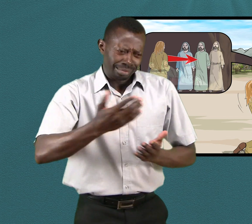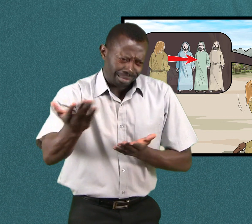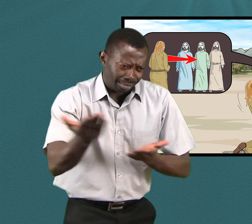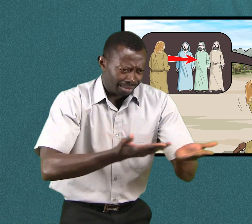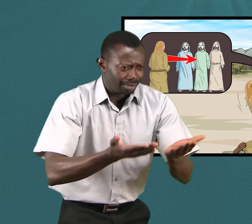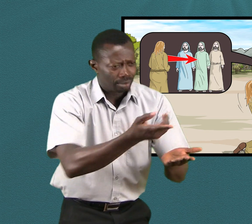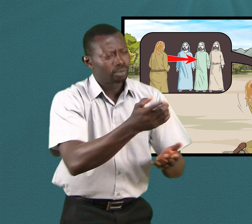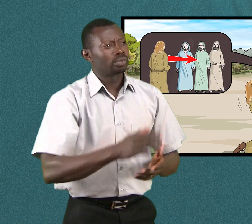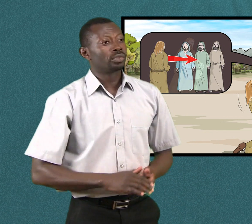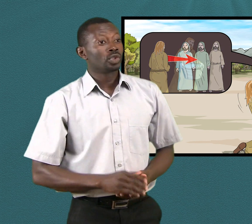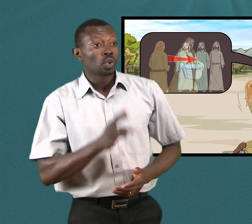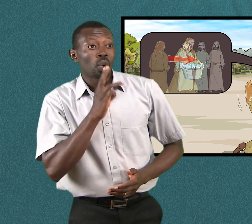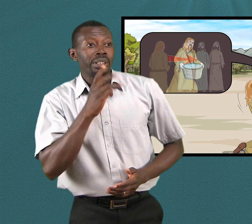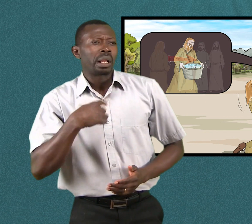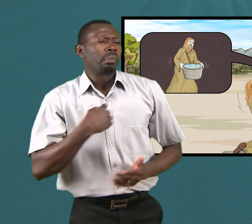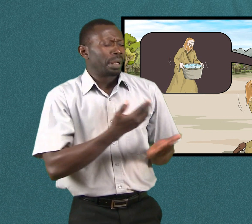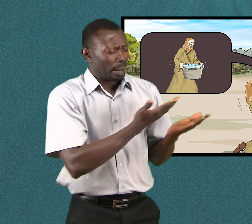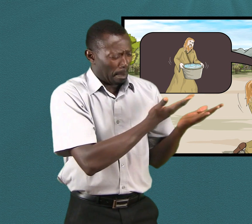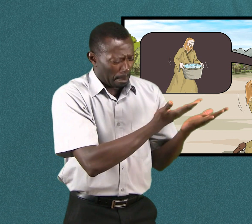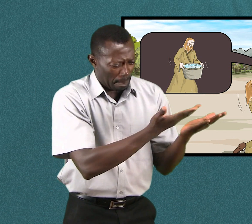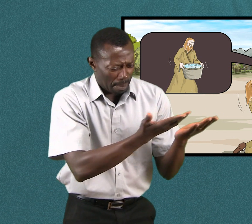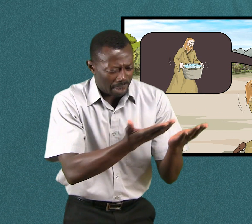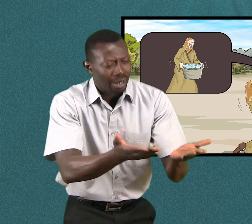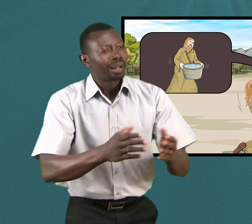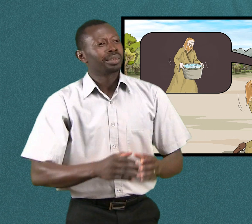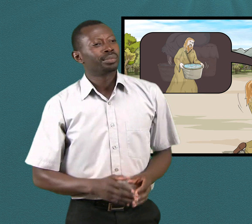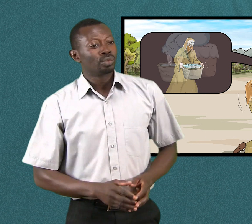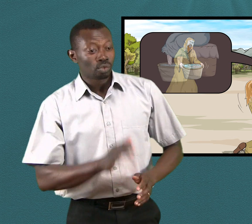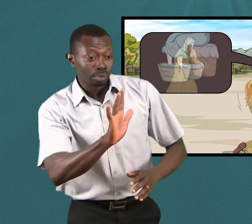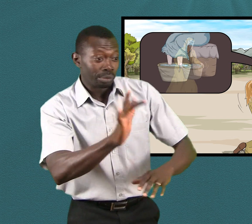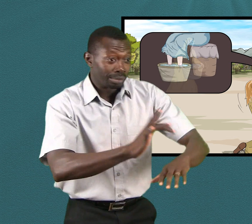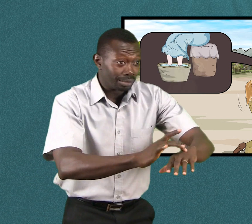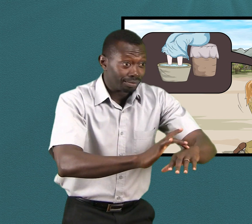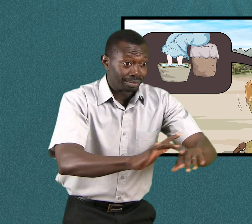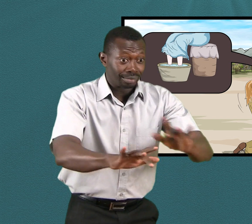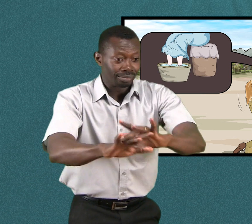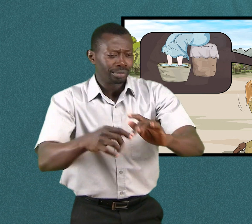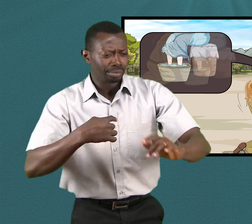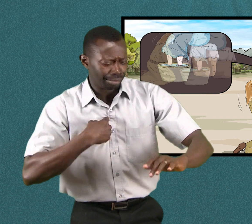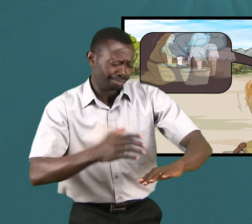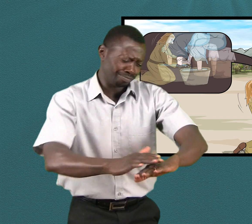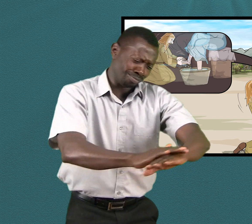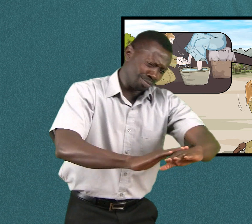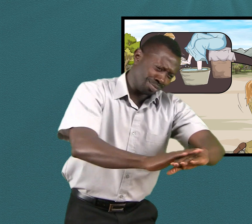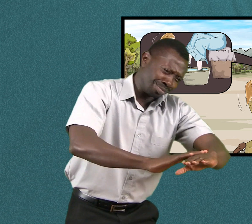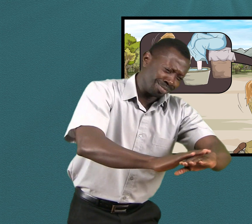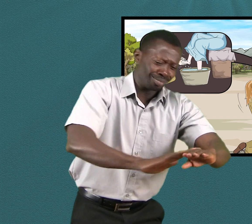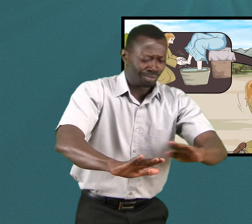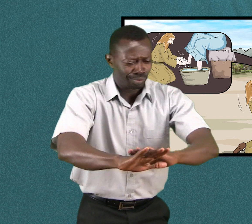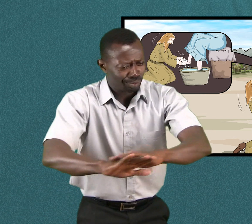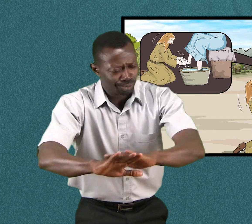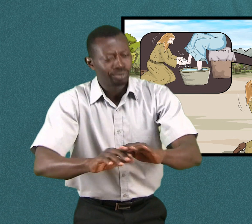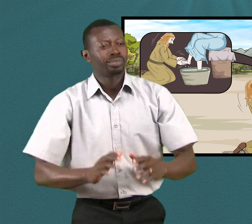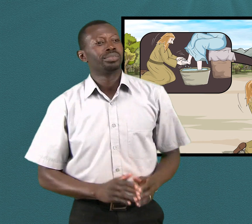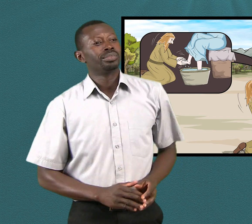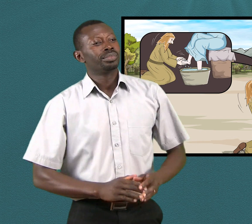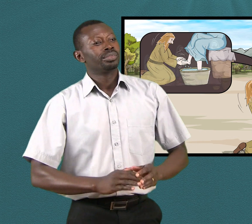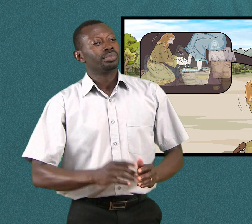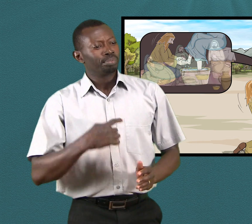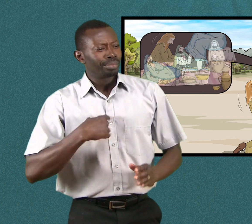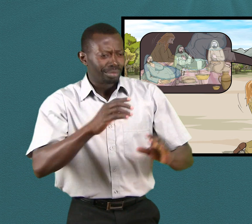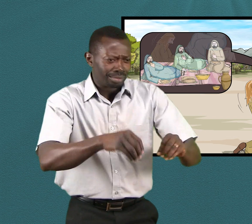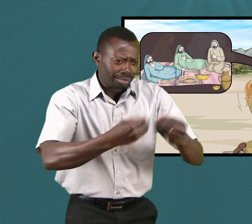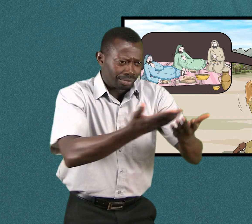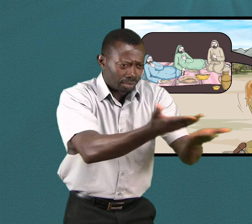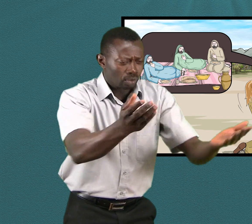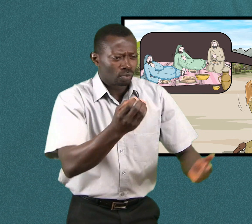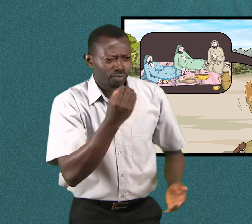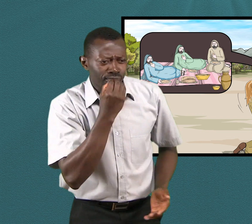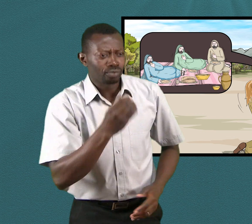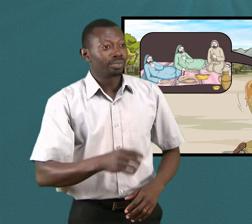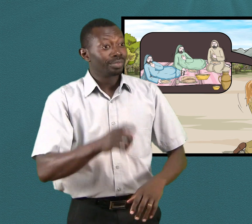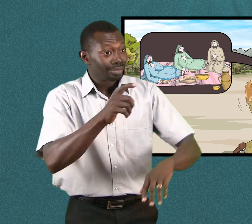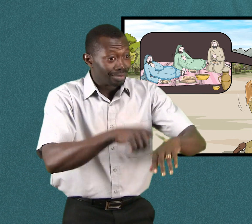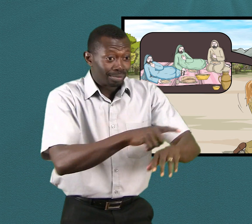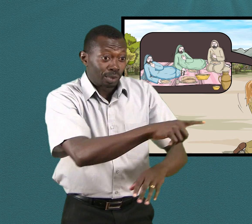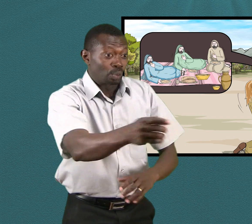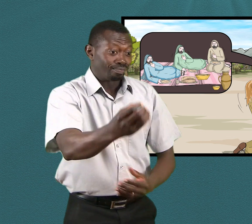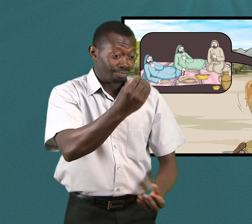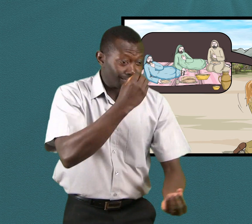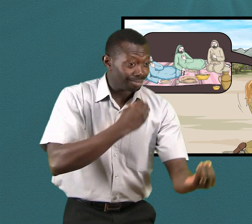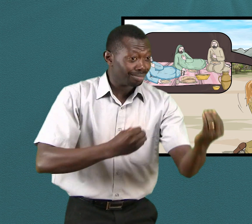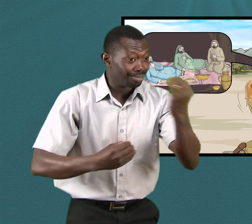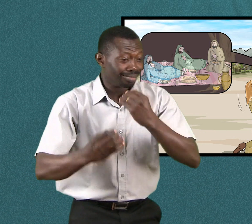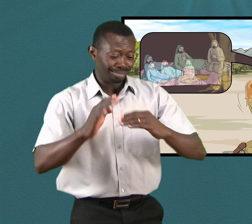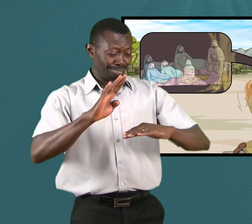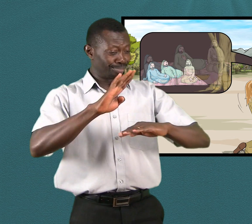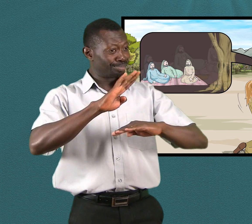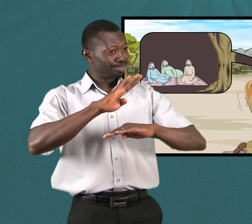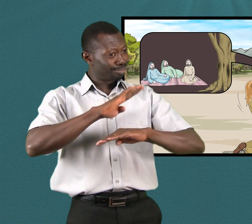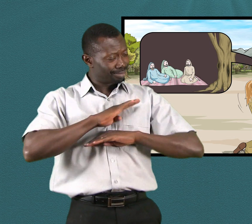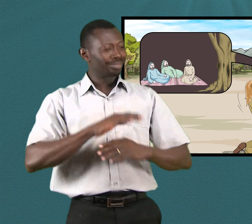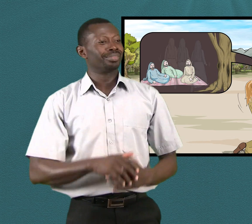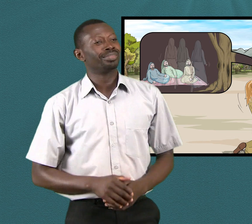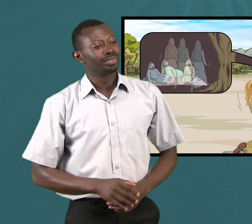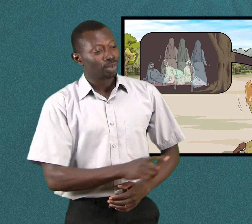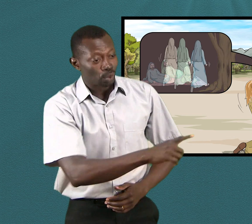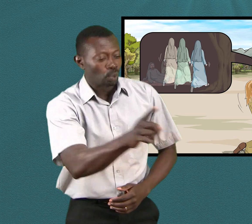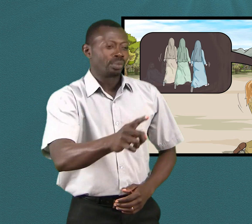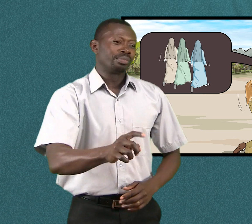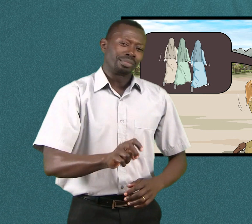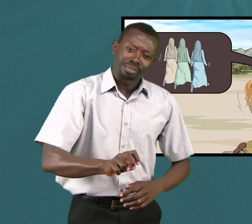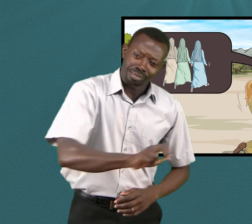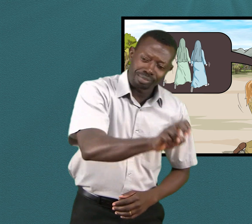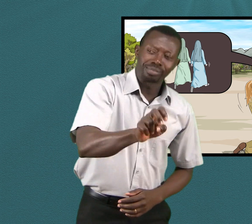Let a little water be brought, that you may wash your feet and rest yourselves under the tree. And I will bring a bit of bread so that you may refresh yourselves. This is why you have passed your servant’s way.